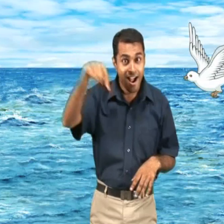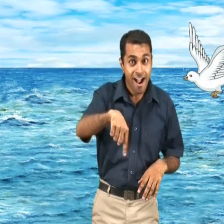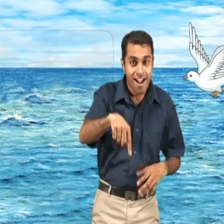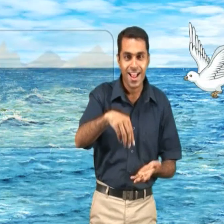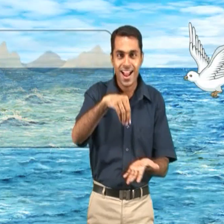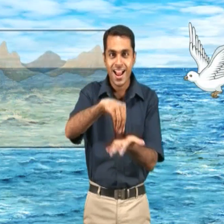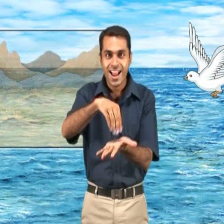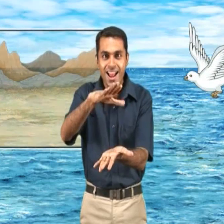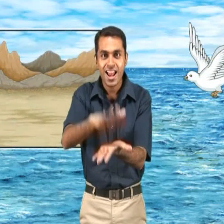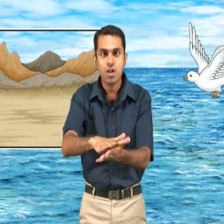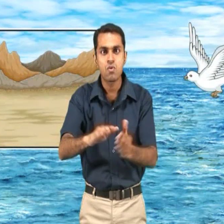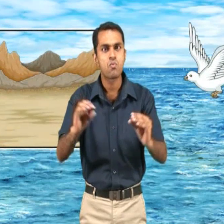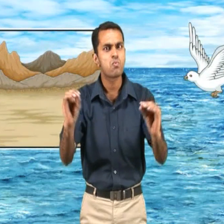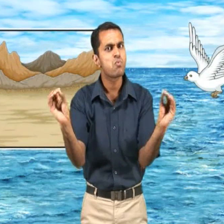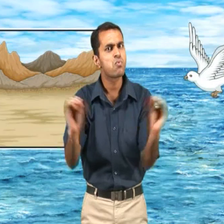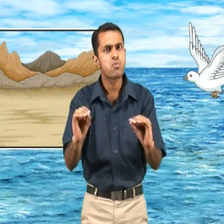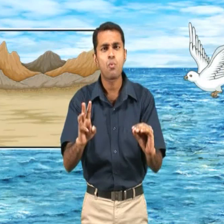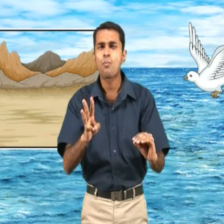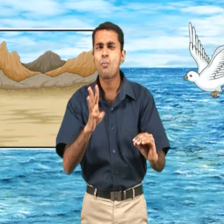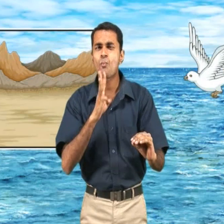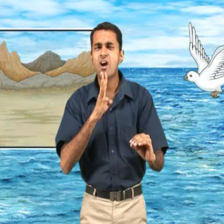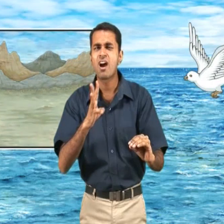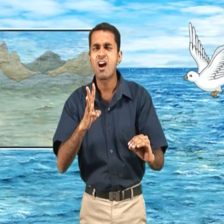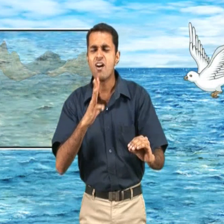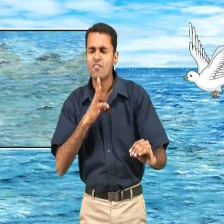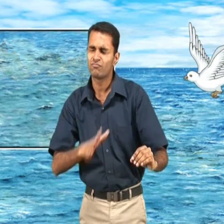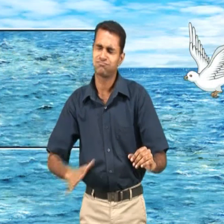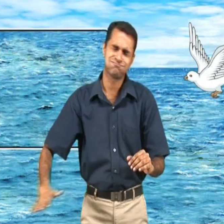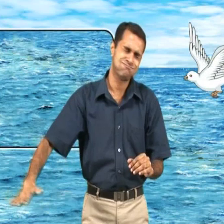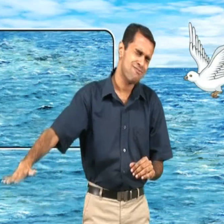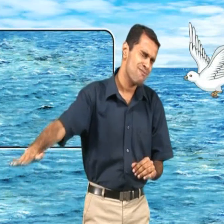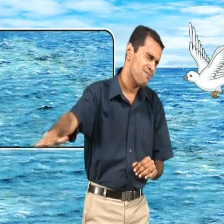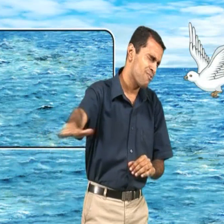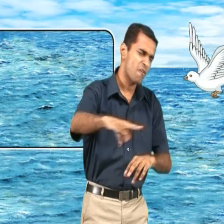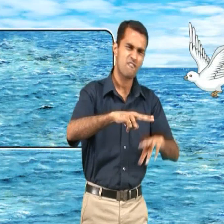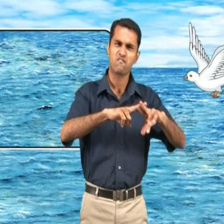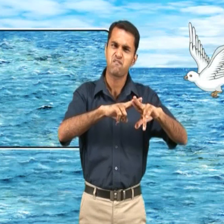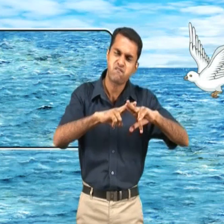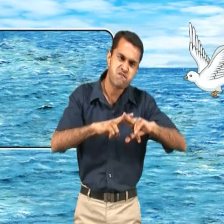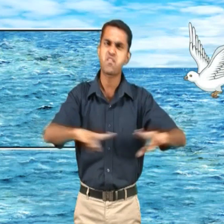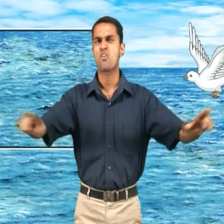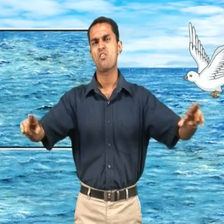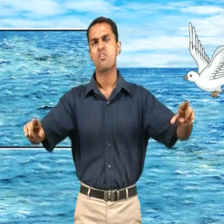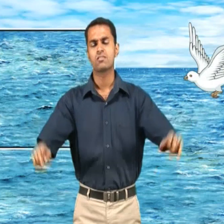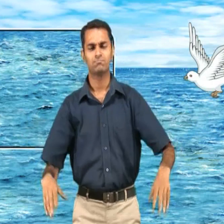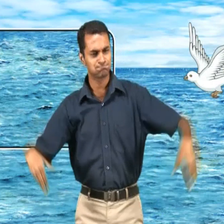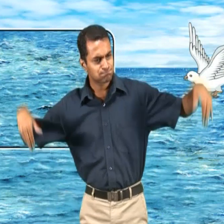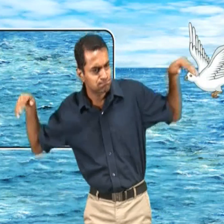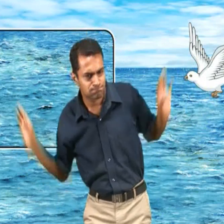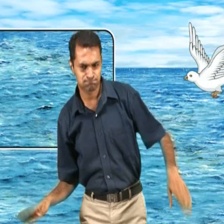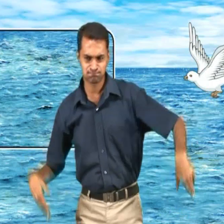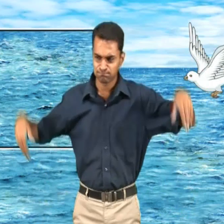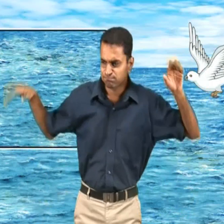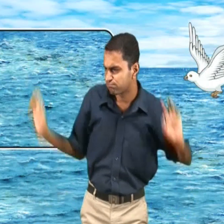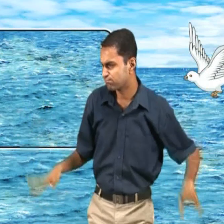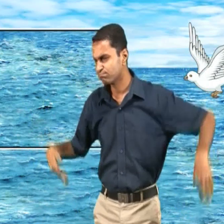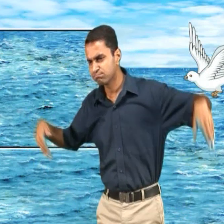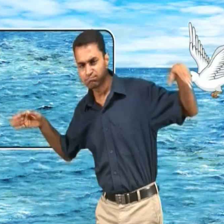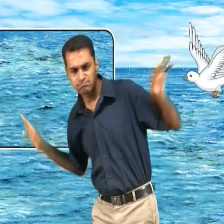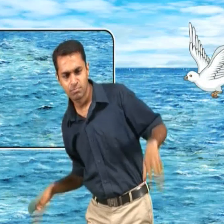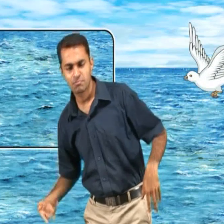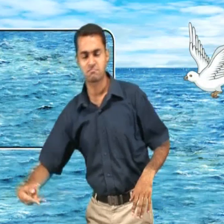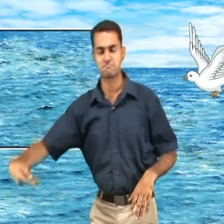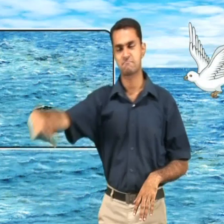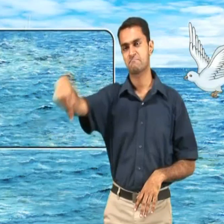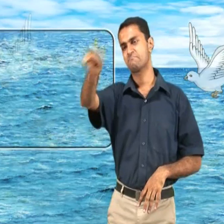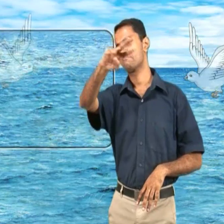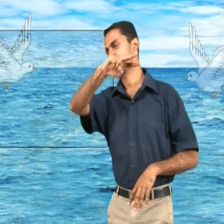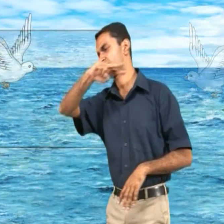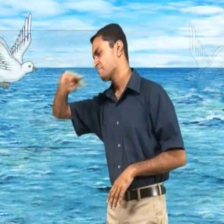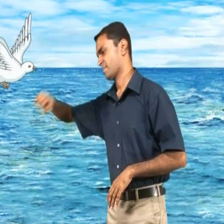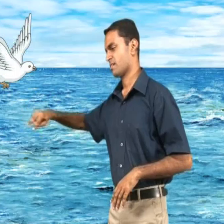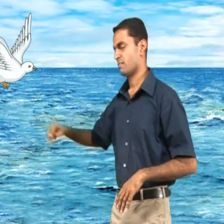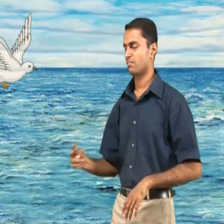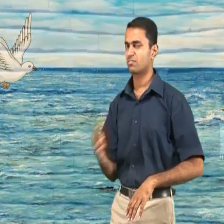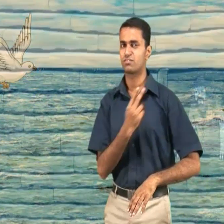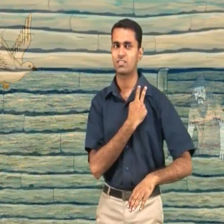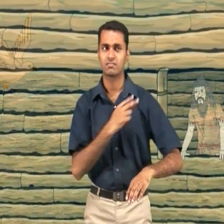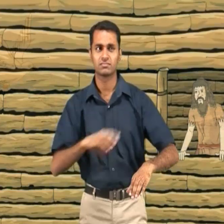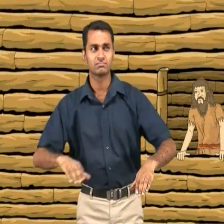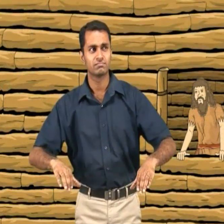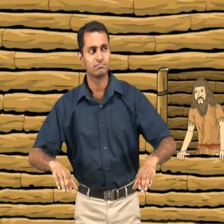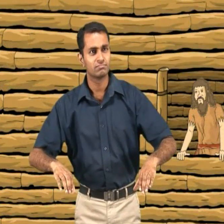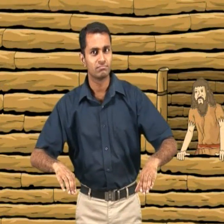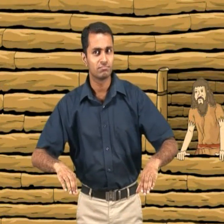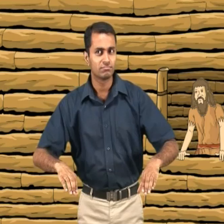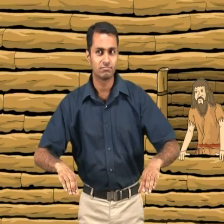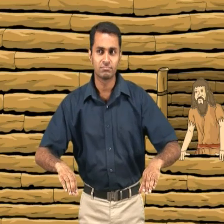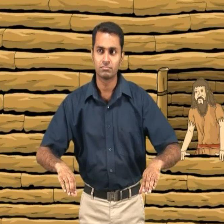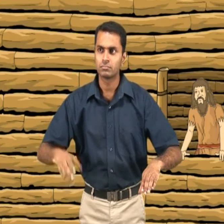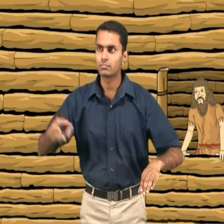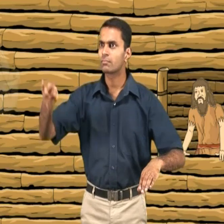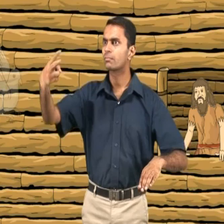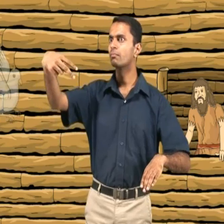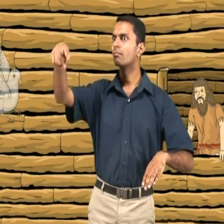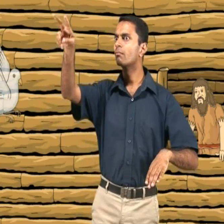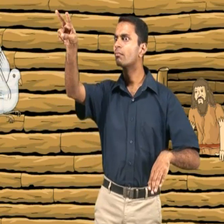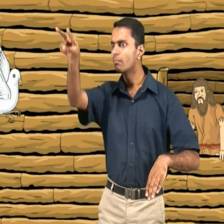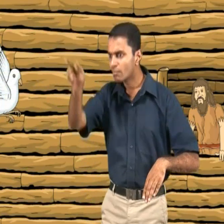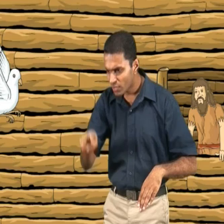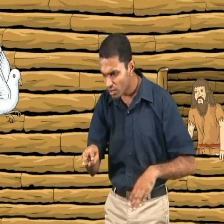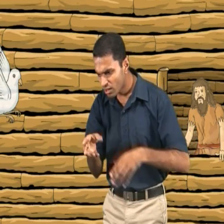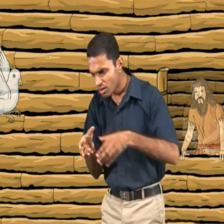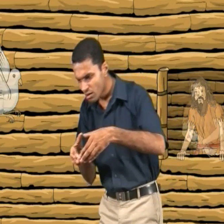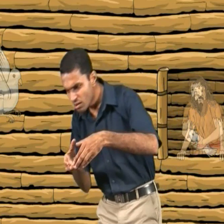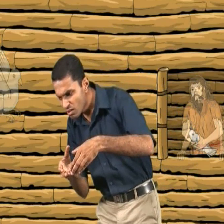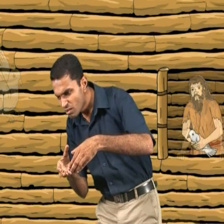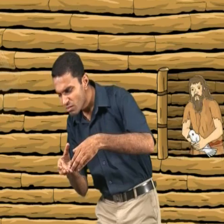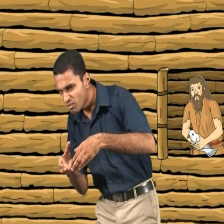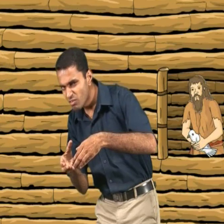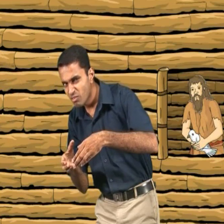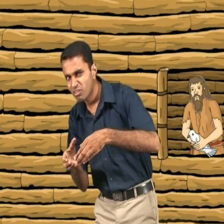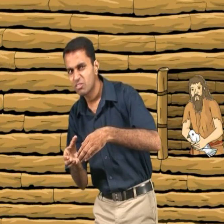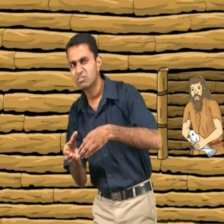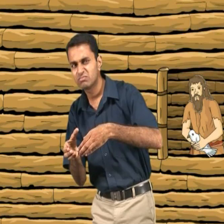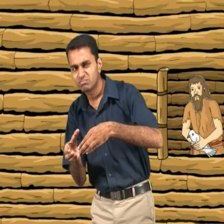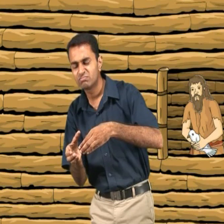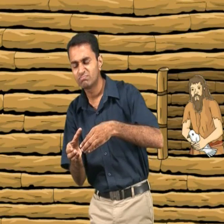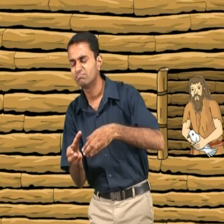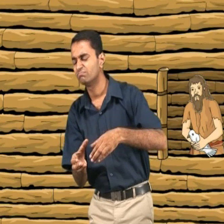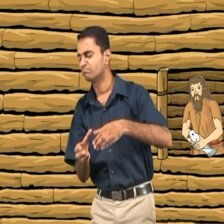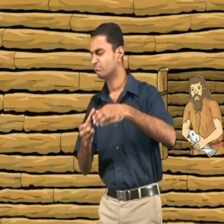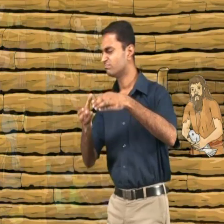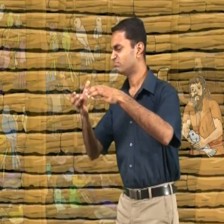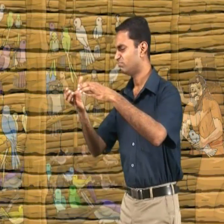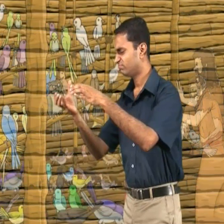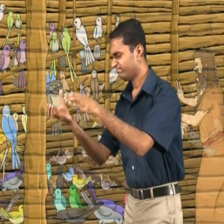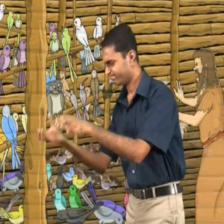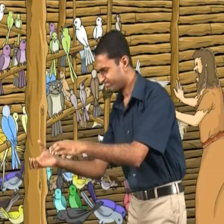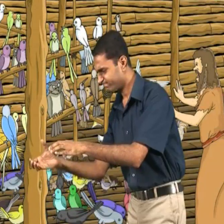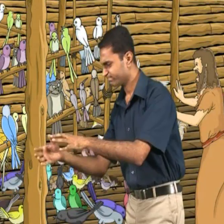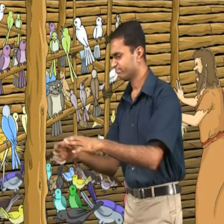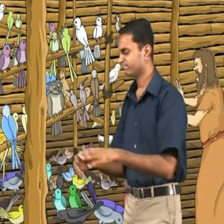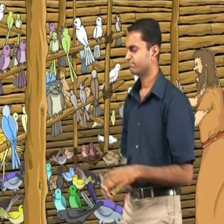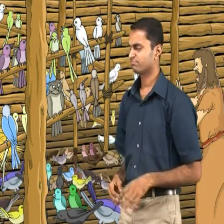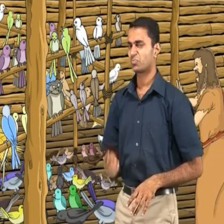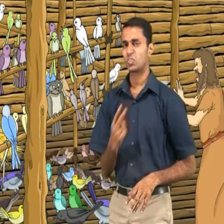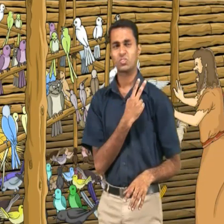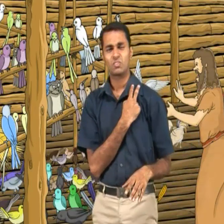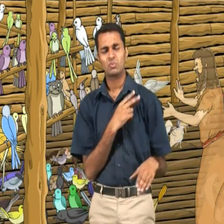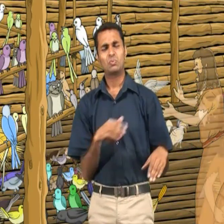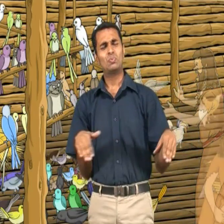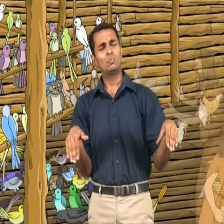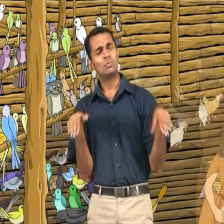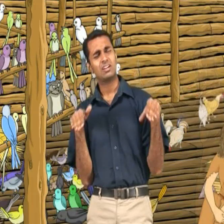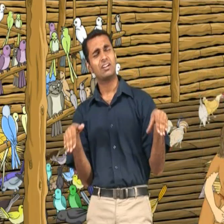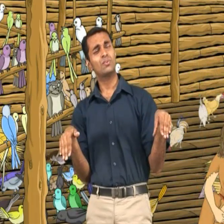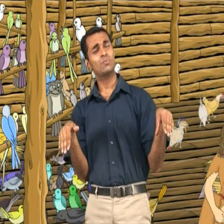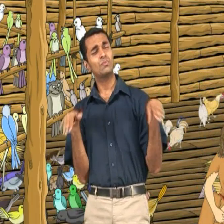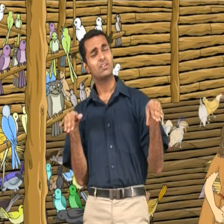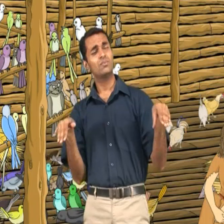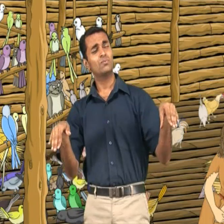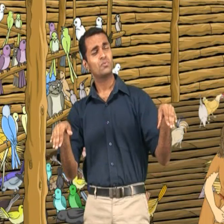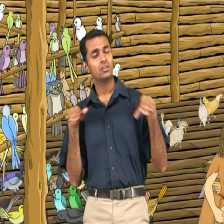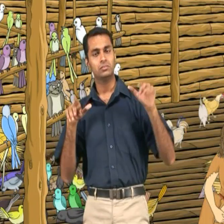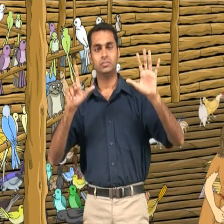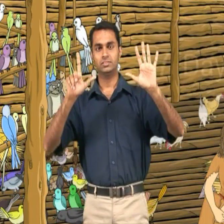But the dove found no place to rest her foot, and she returned to him in the ark, because the waters were still covering the surface of all the earth. So he reached out his hand and brought her back inside the ark.